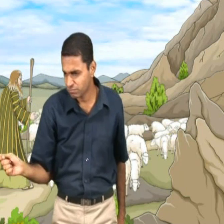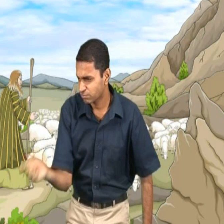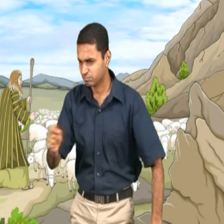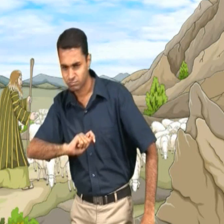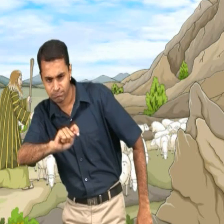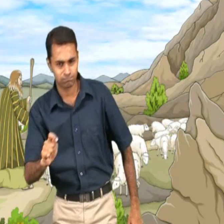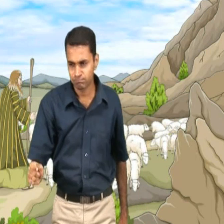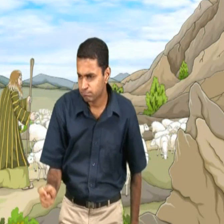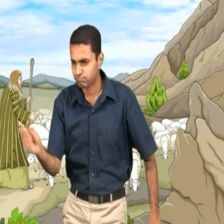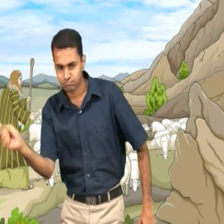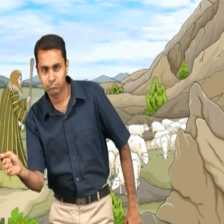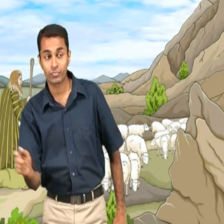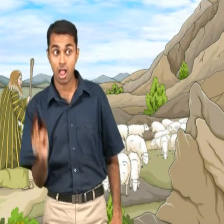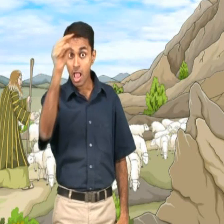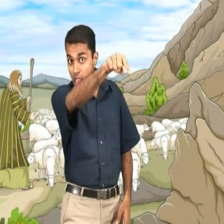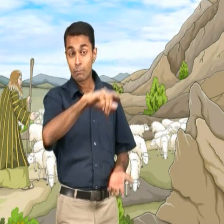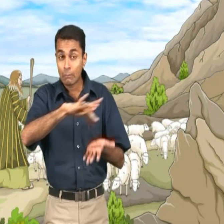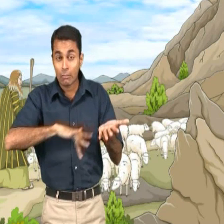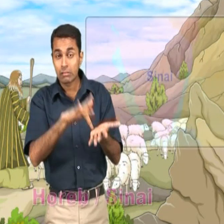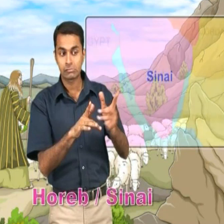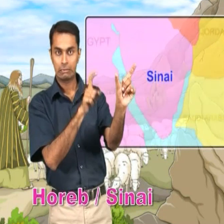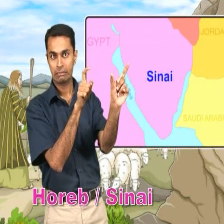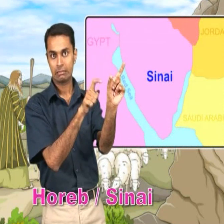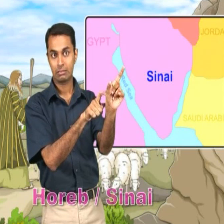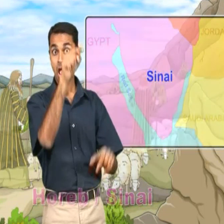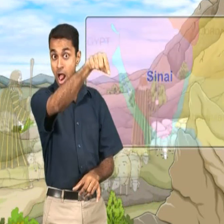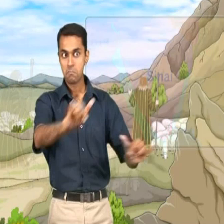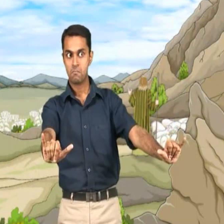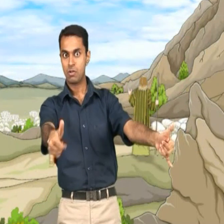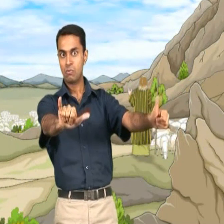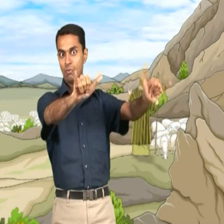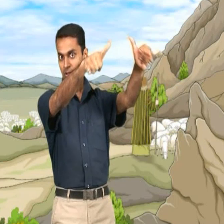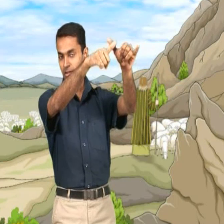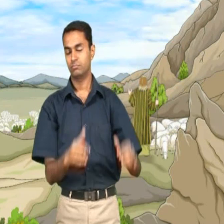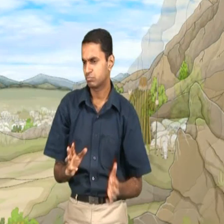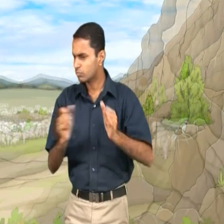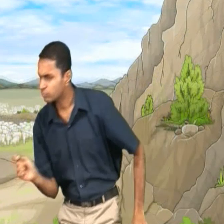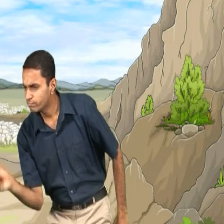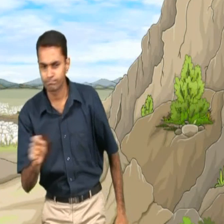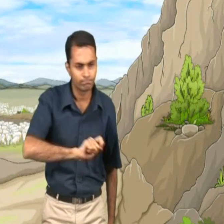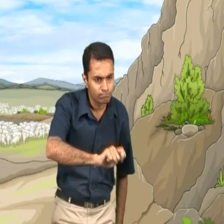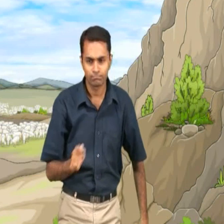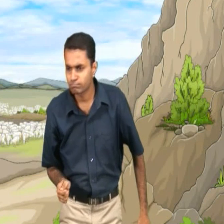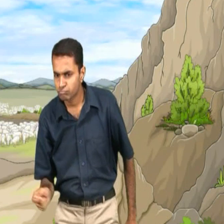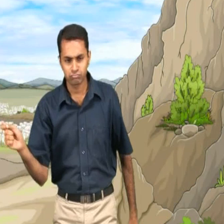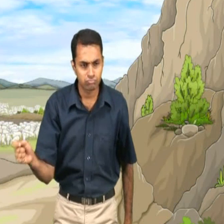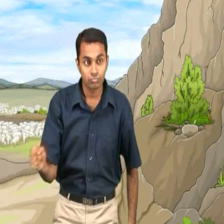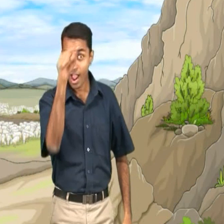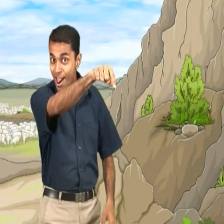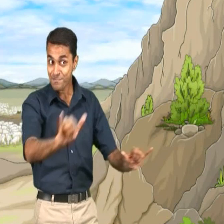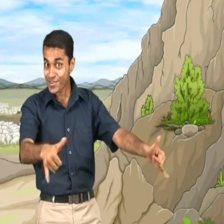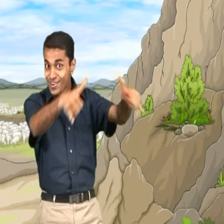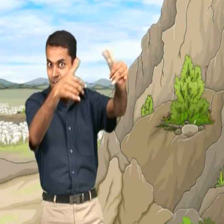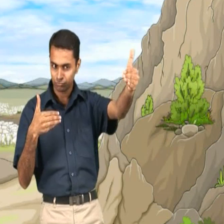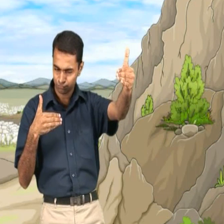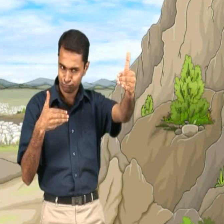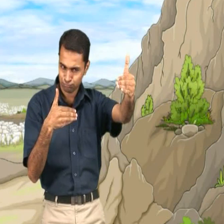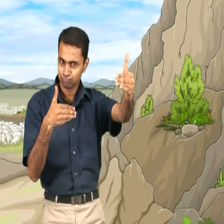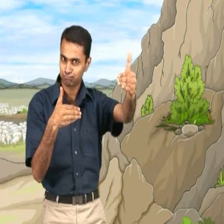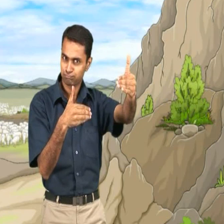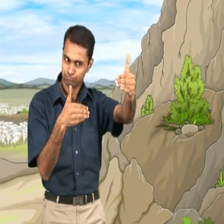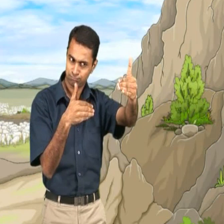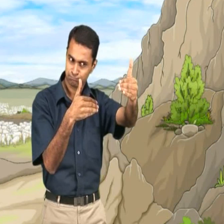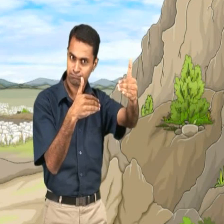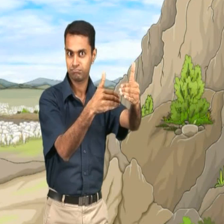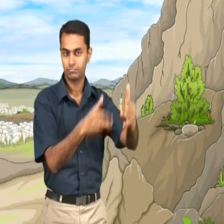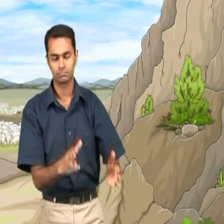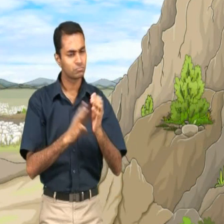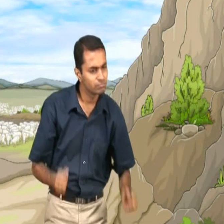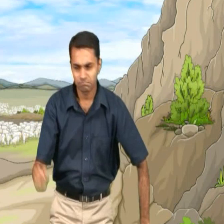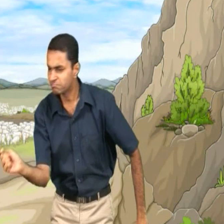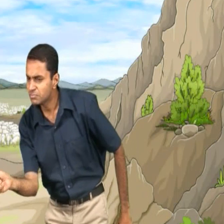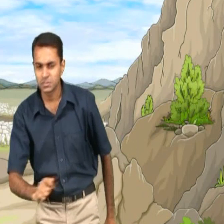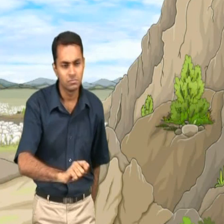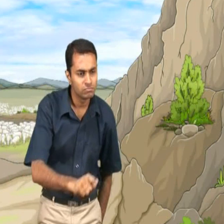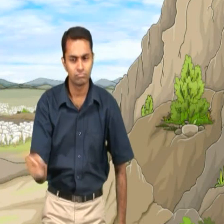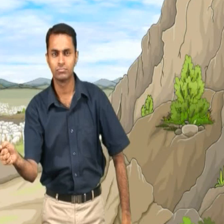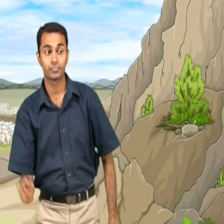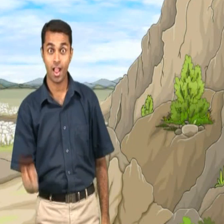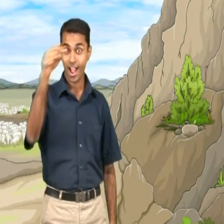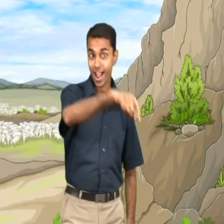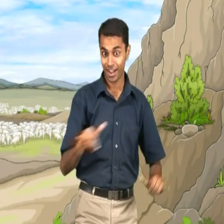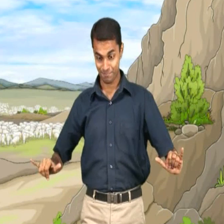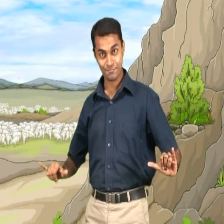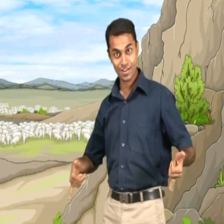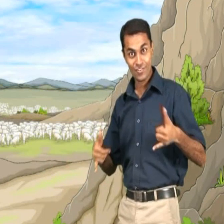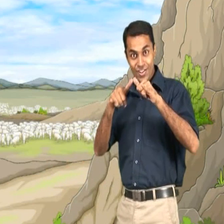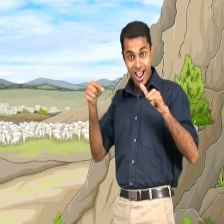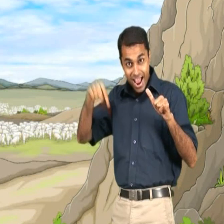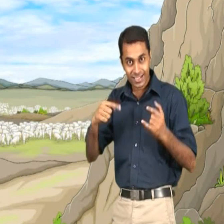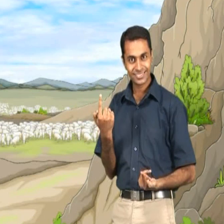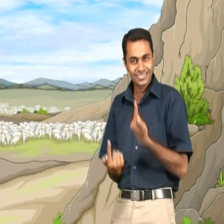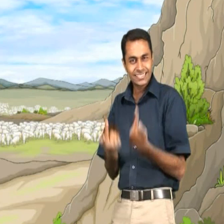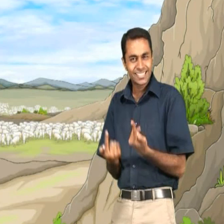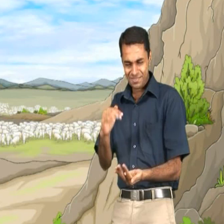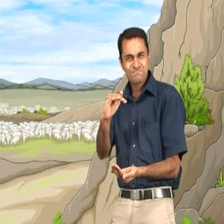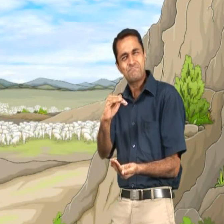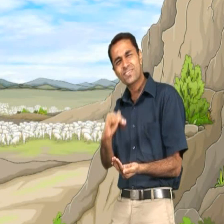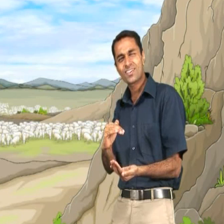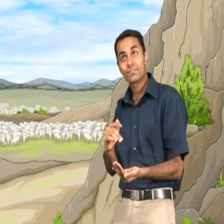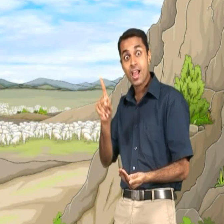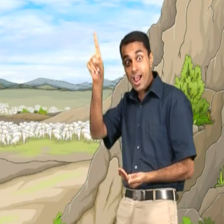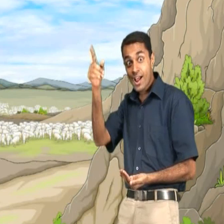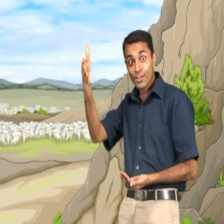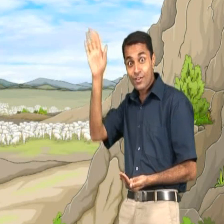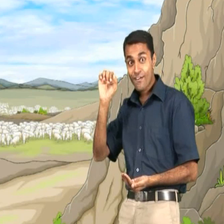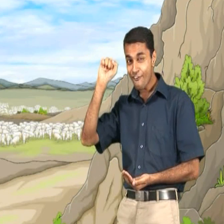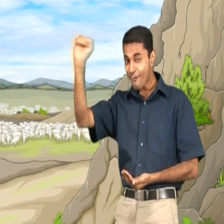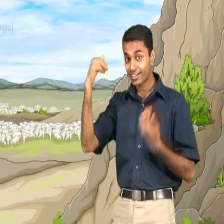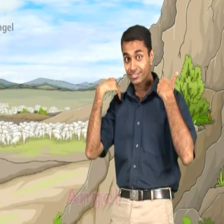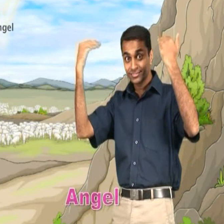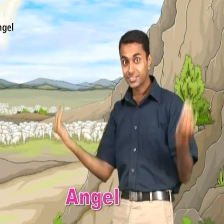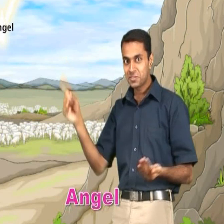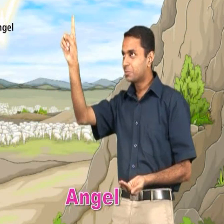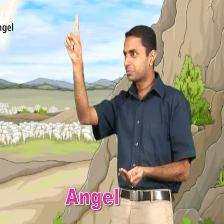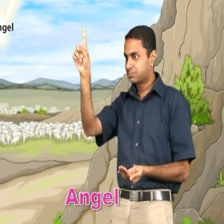He led the flock to the far side of the wilderness and came to Horeb, the mountain of God.